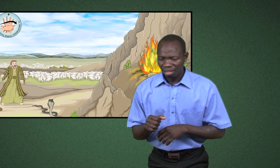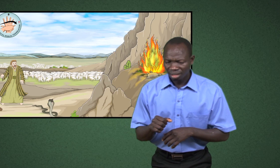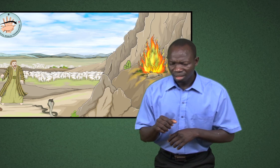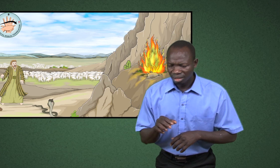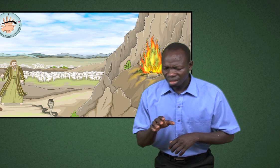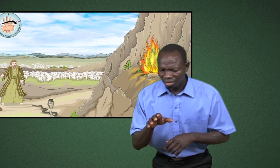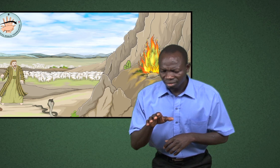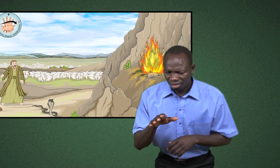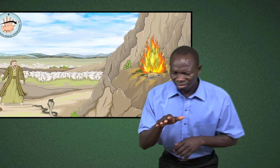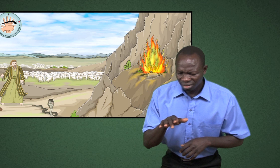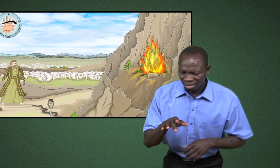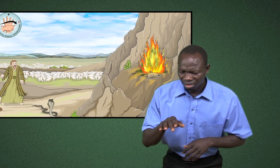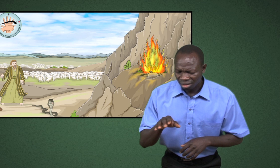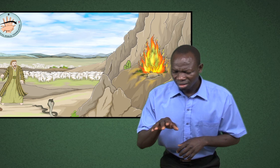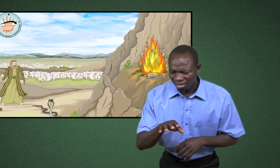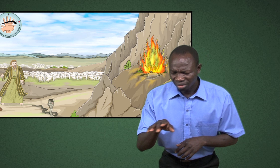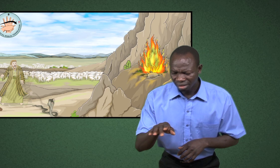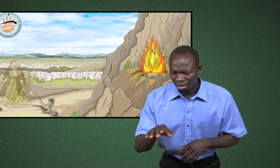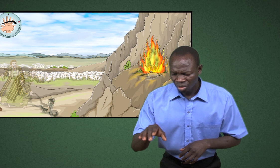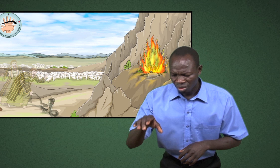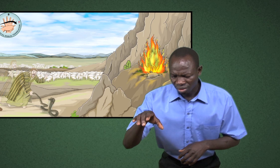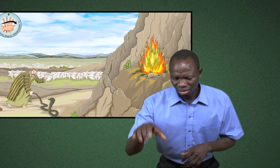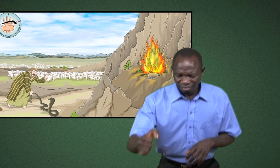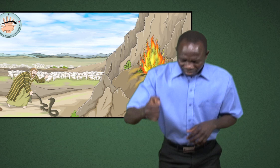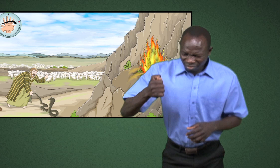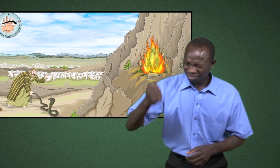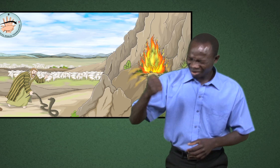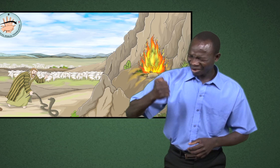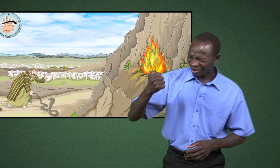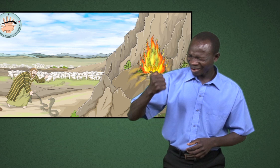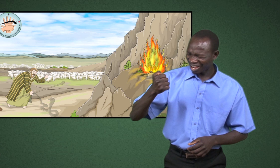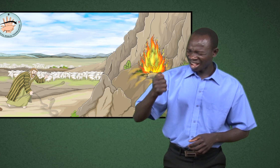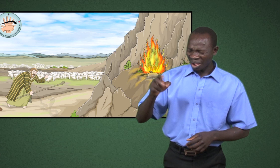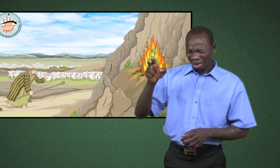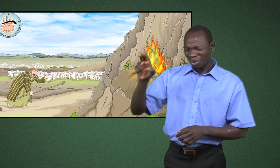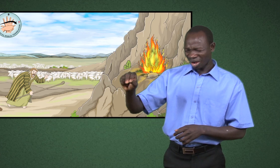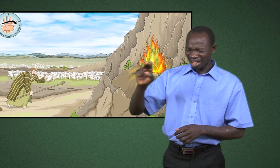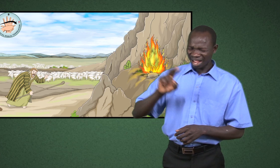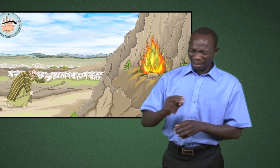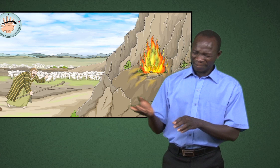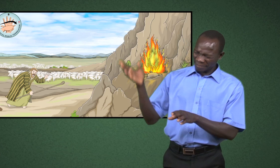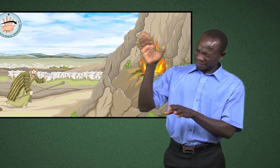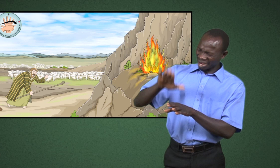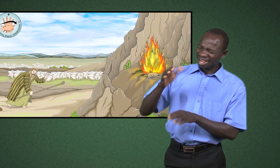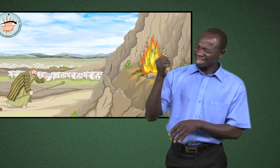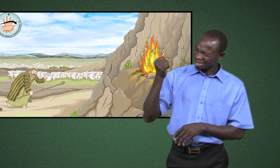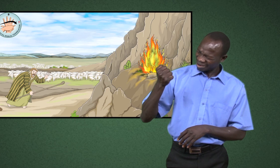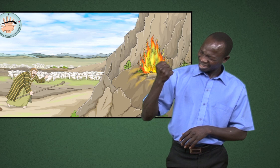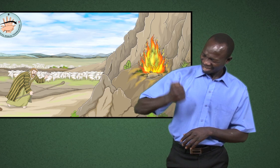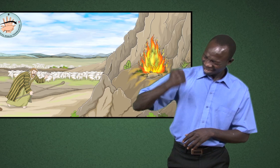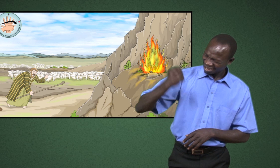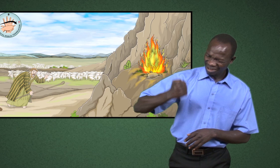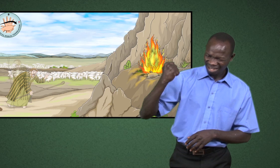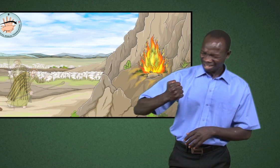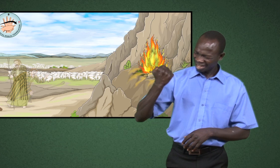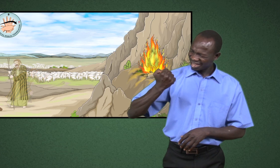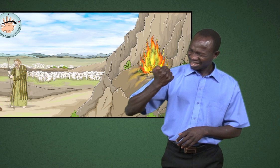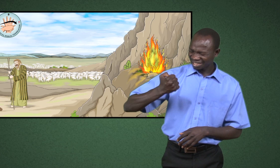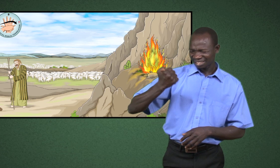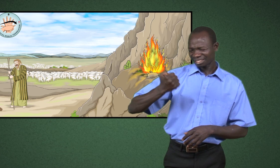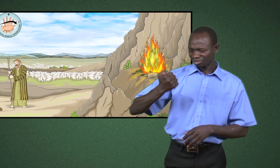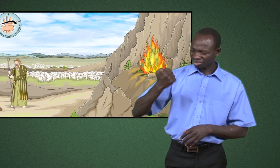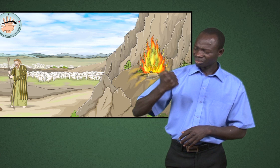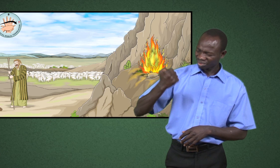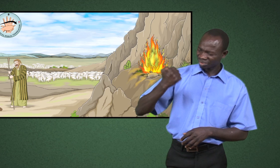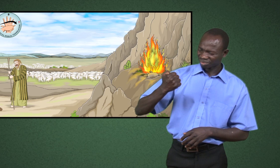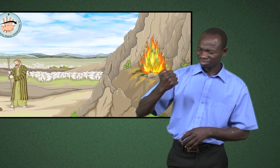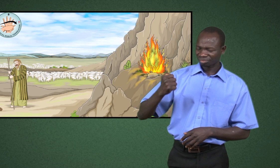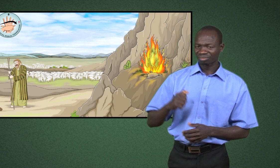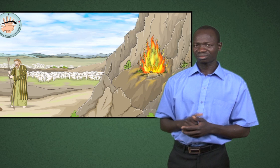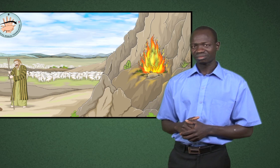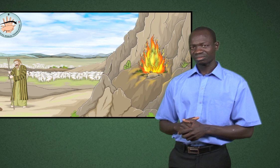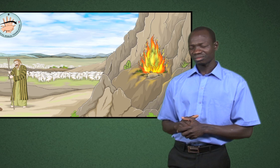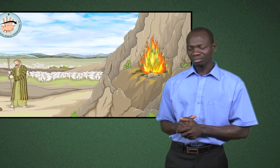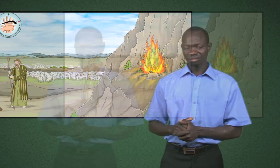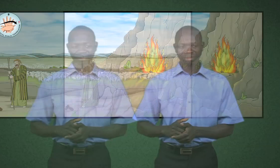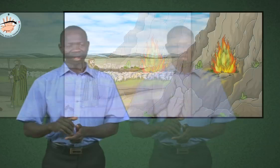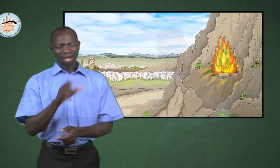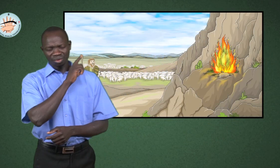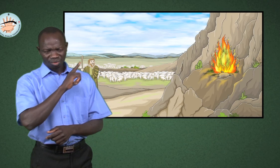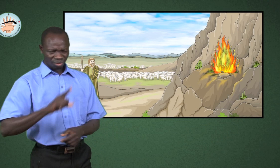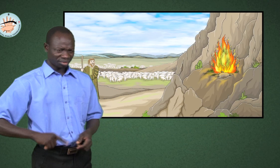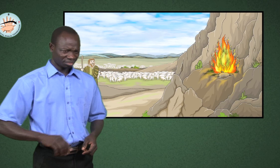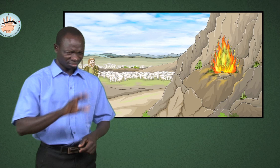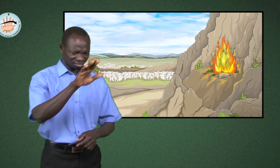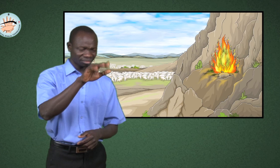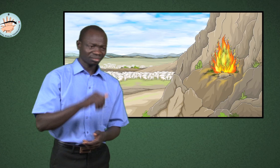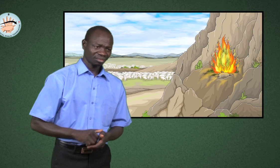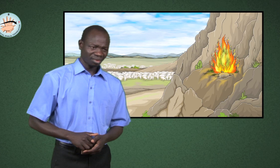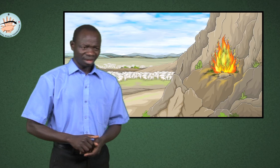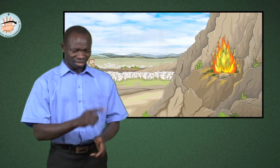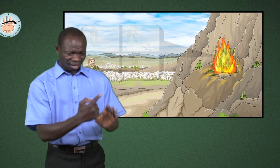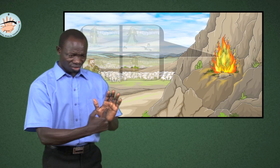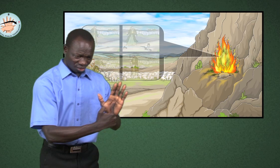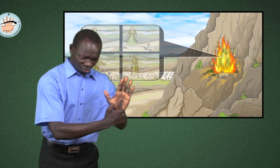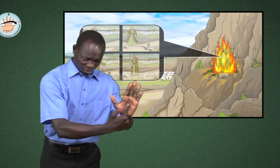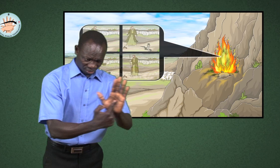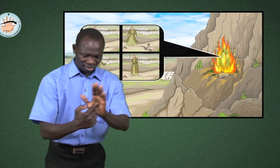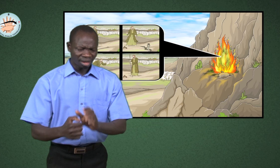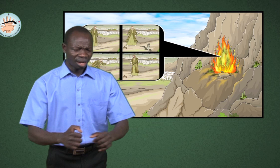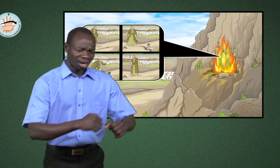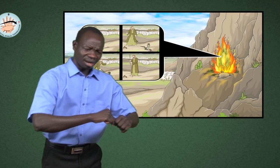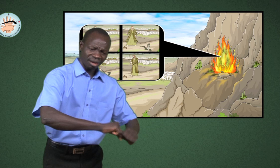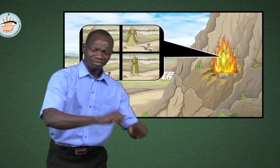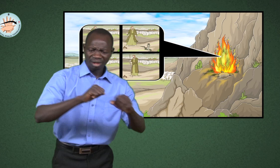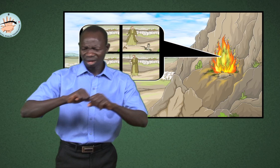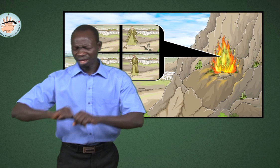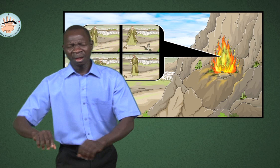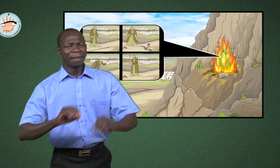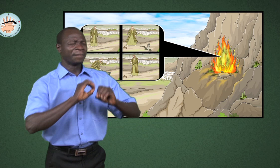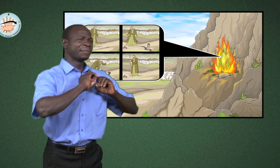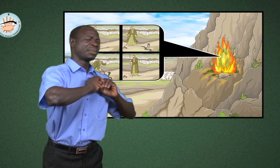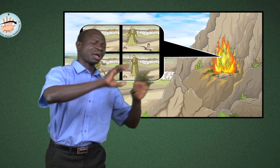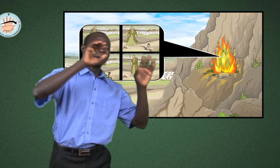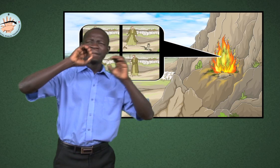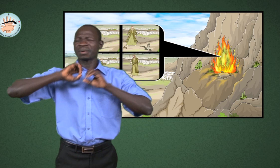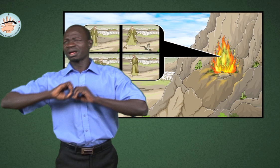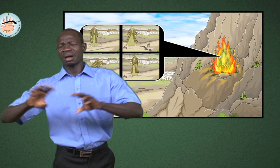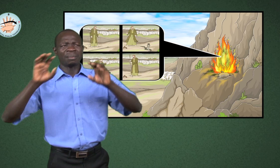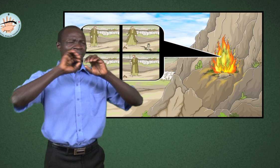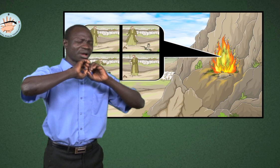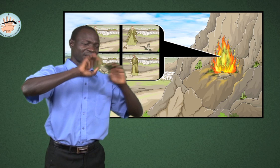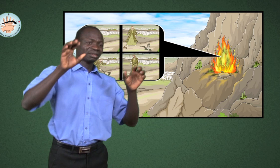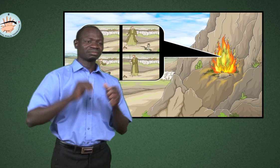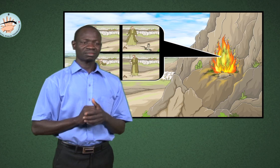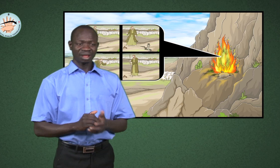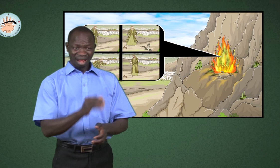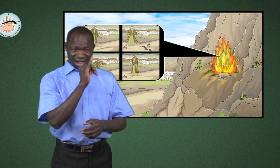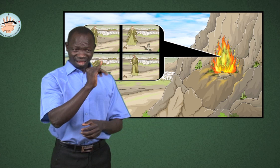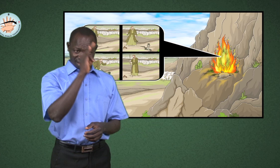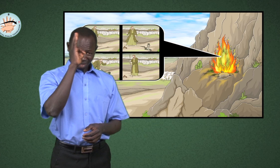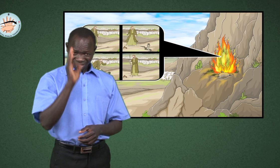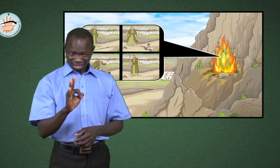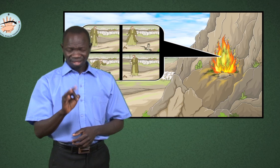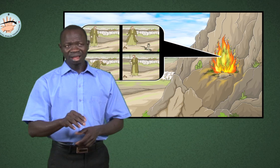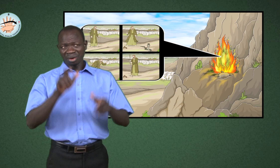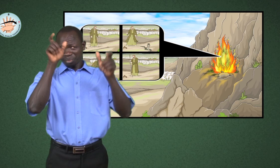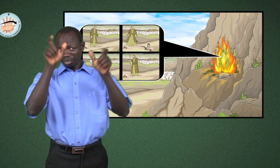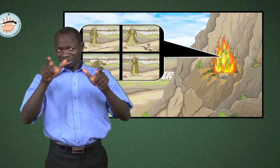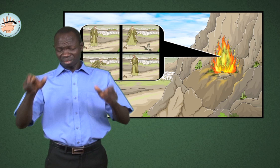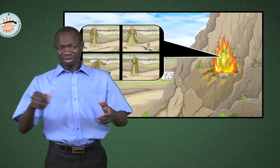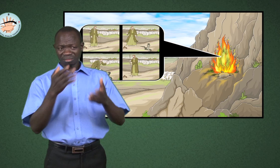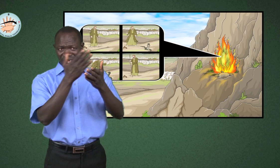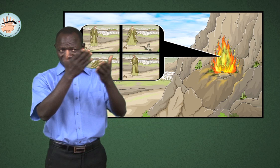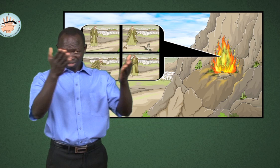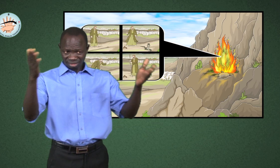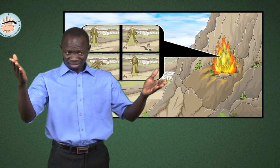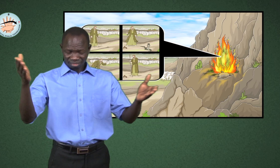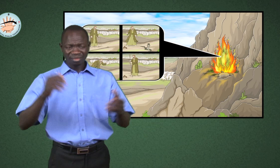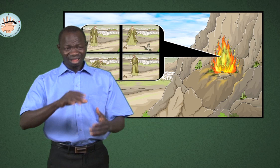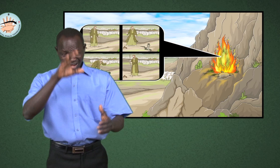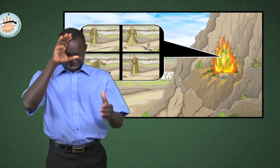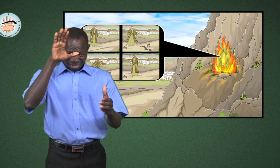“Stretch out your hand and grab it by the tail,” the LORD said to Moses, who reached out his hand and caught the snake, and it turned back into a staff in his hand.